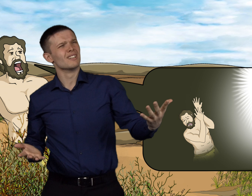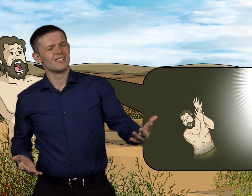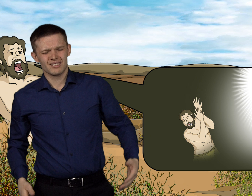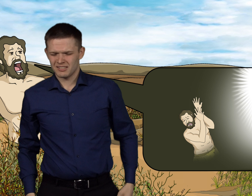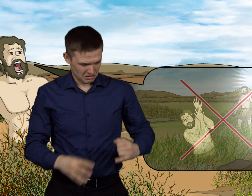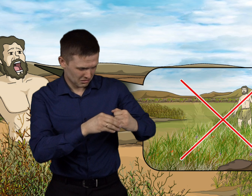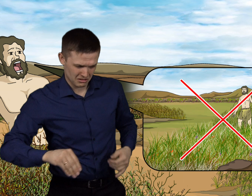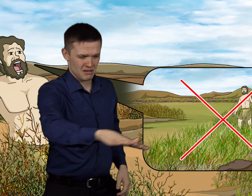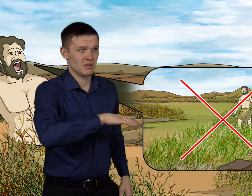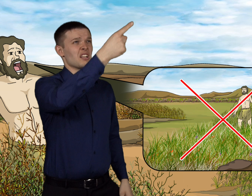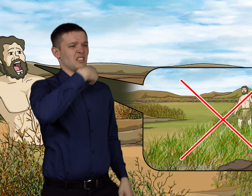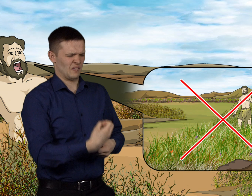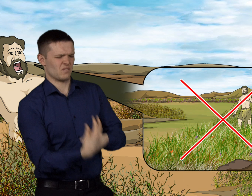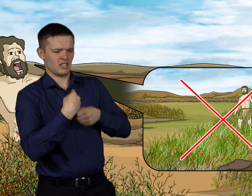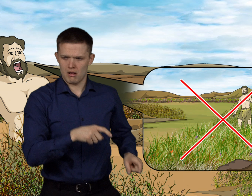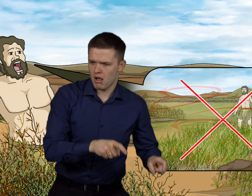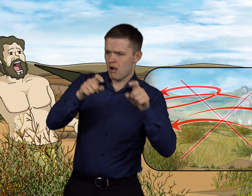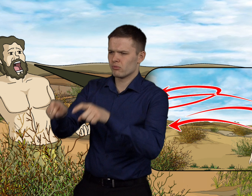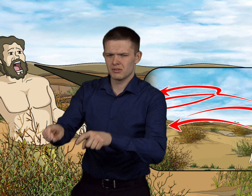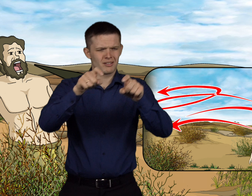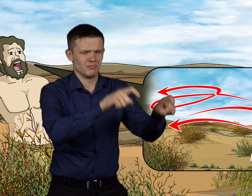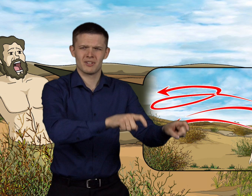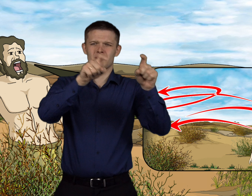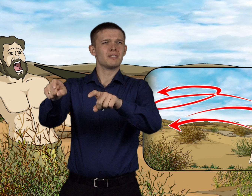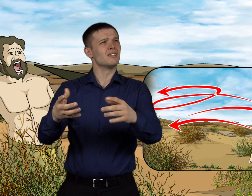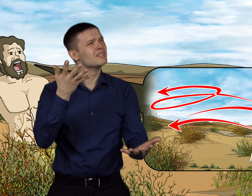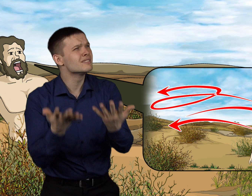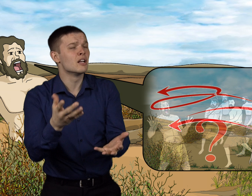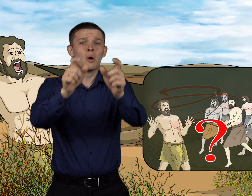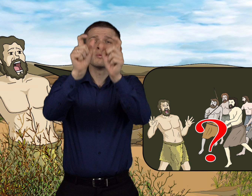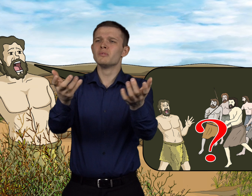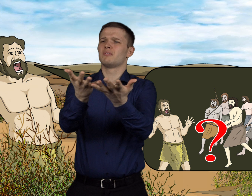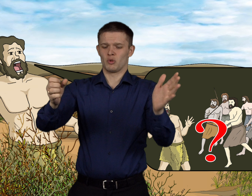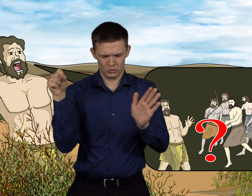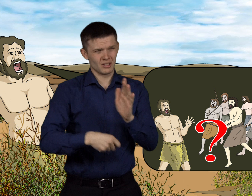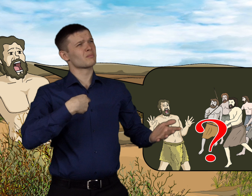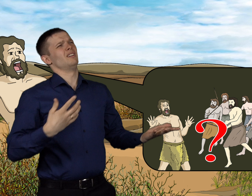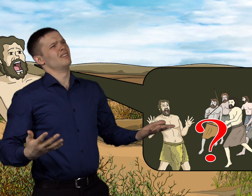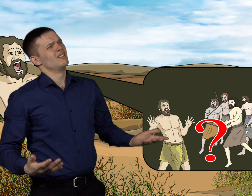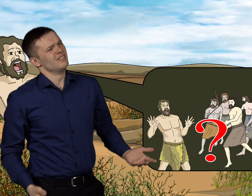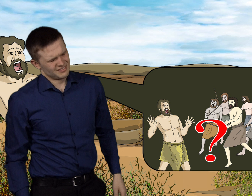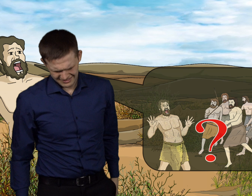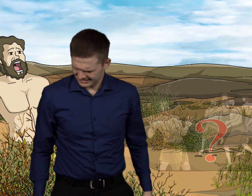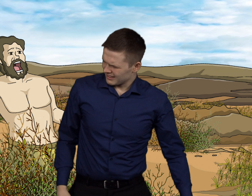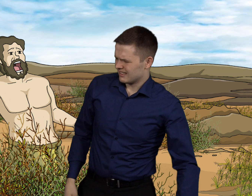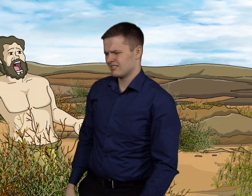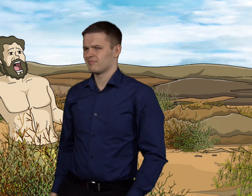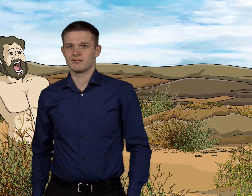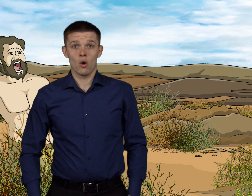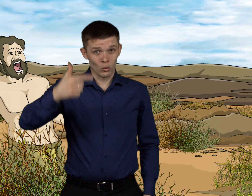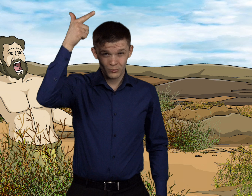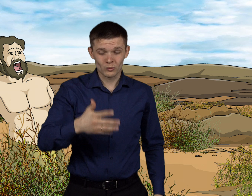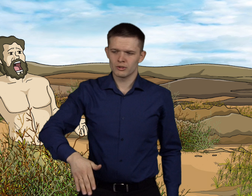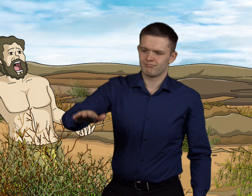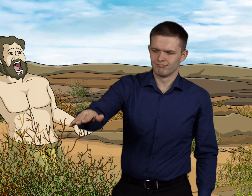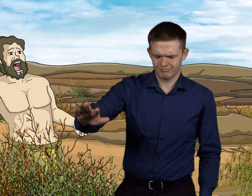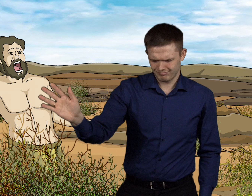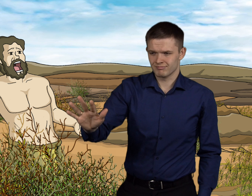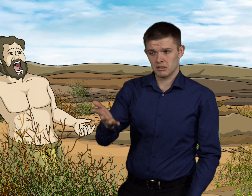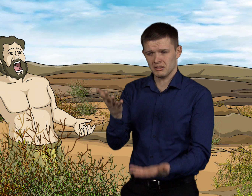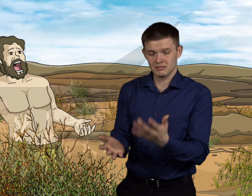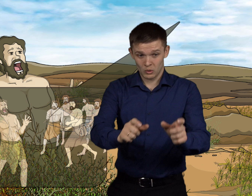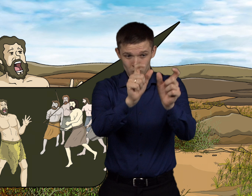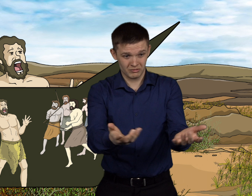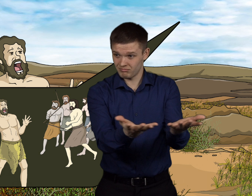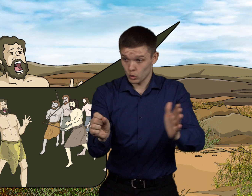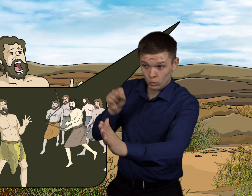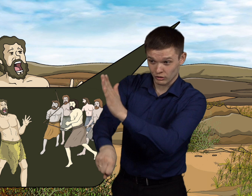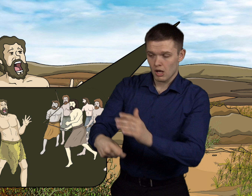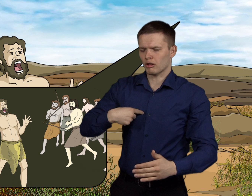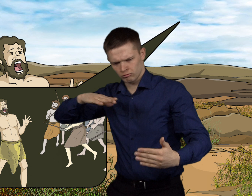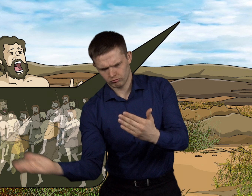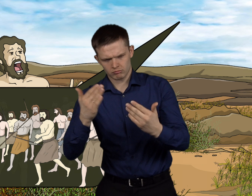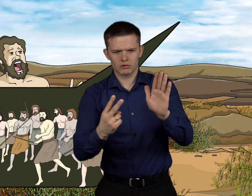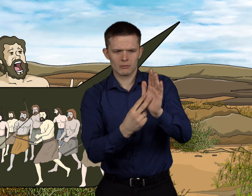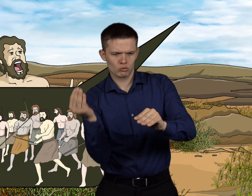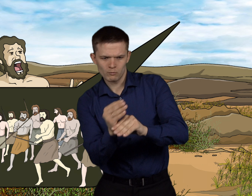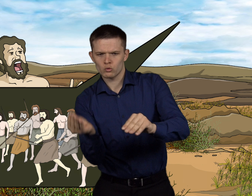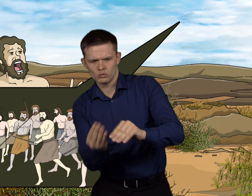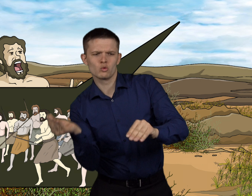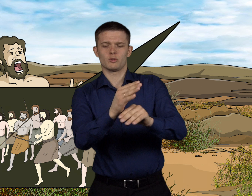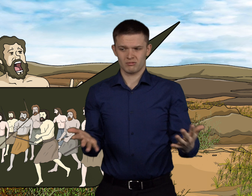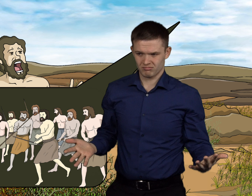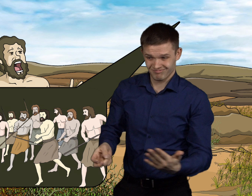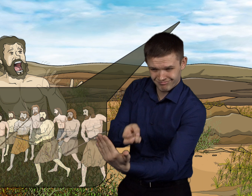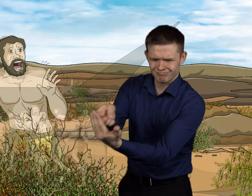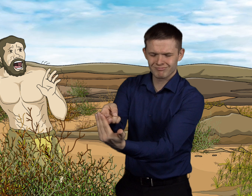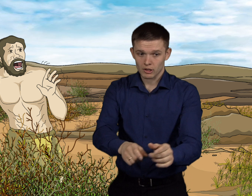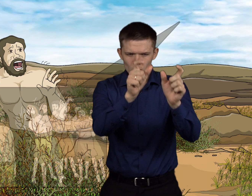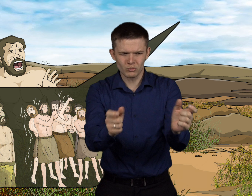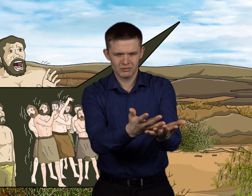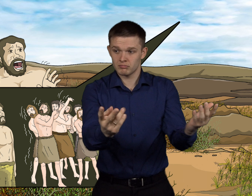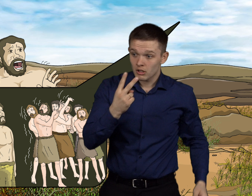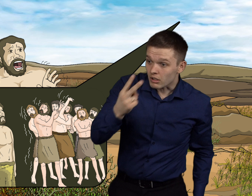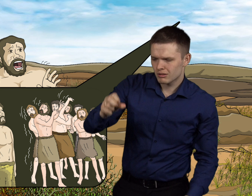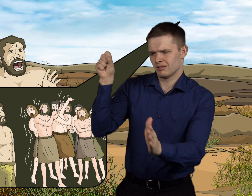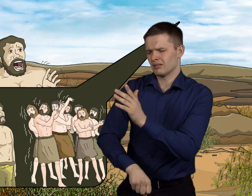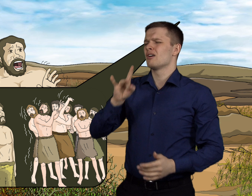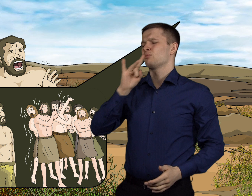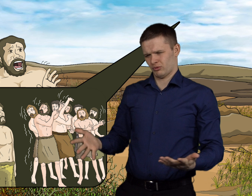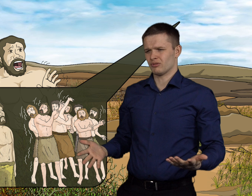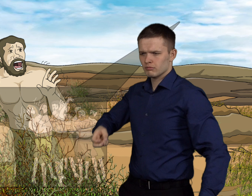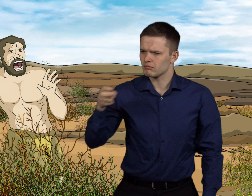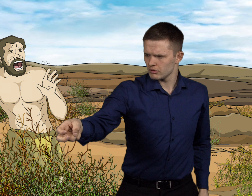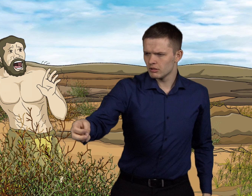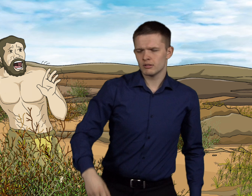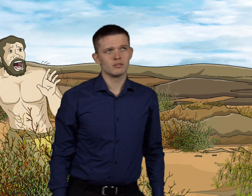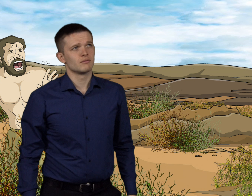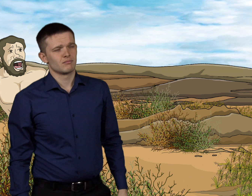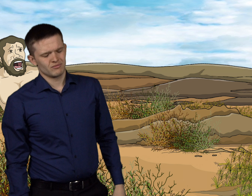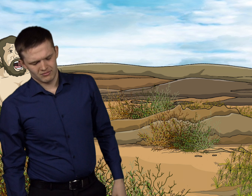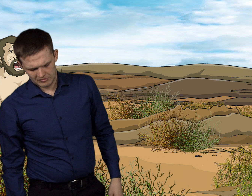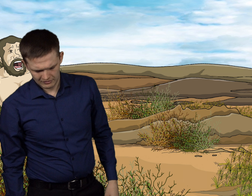I will be a fugitive and a wanderer on the earth, and whoever finds me will kill me.” “Not so!” replied the LORD. “If anyone slays Cain, then Cain will be avenged sevenfold.”